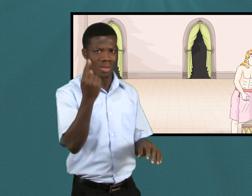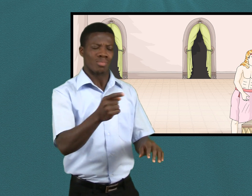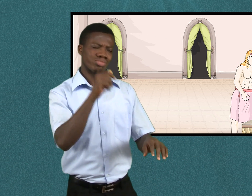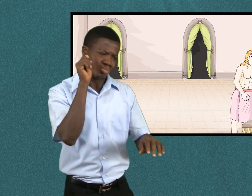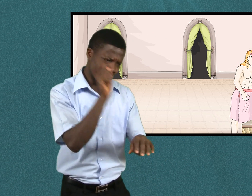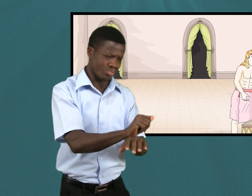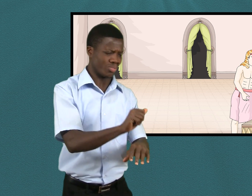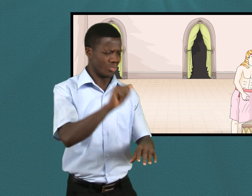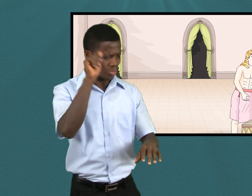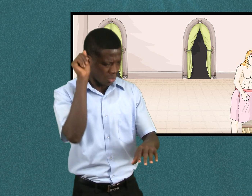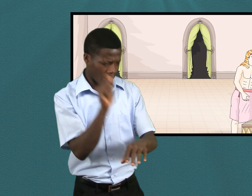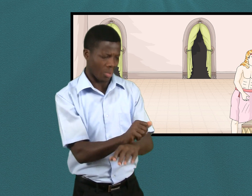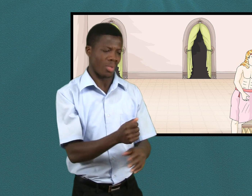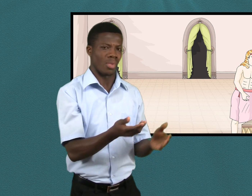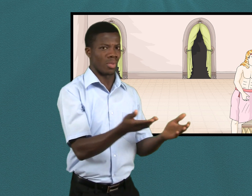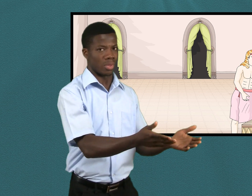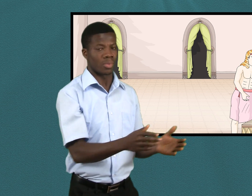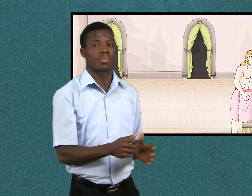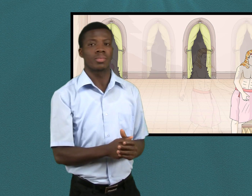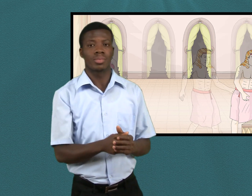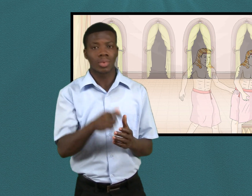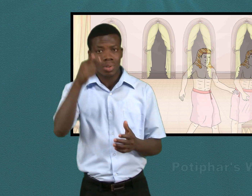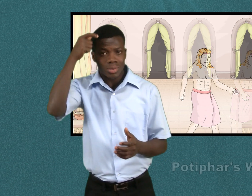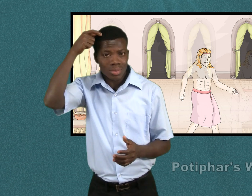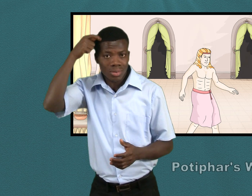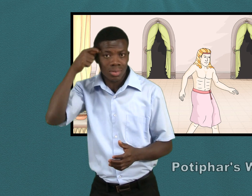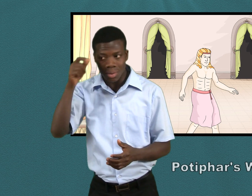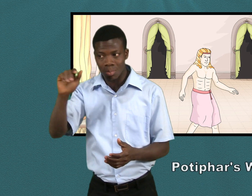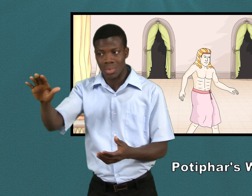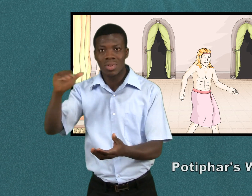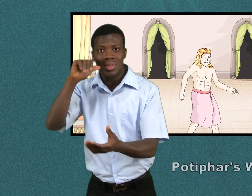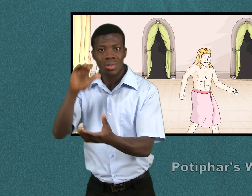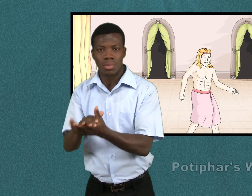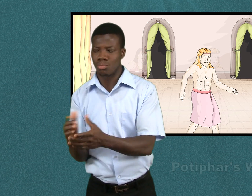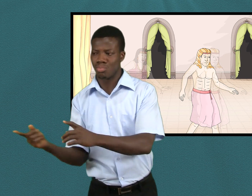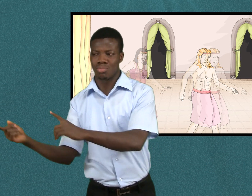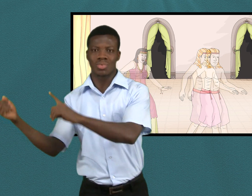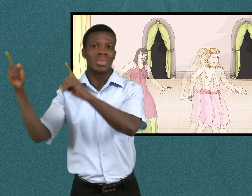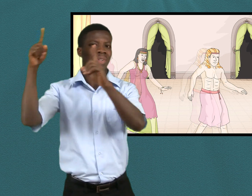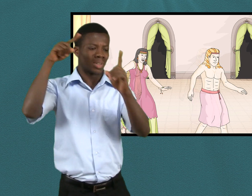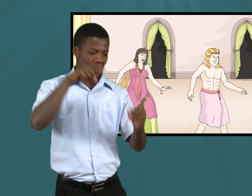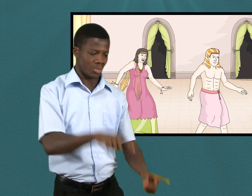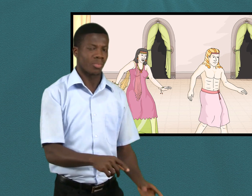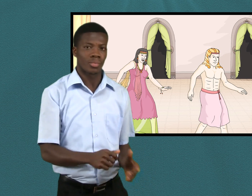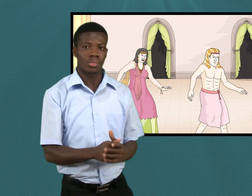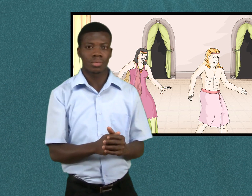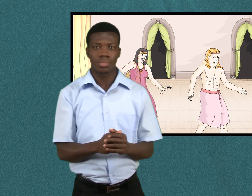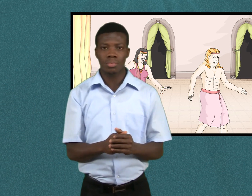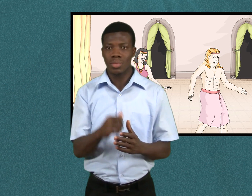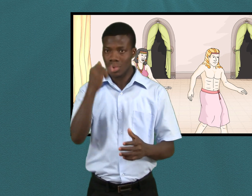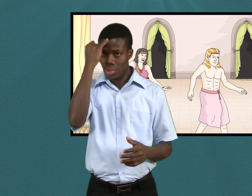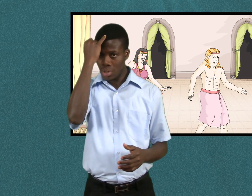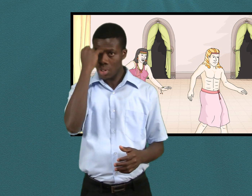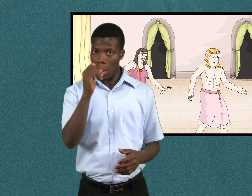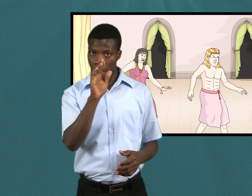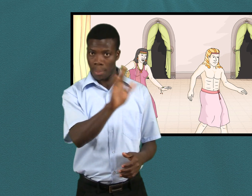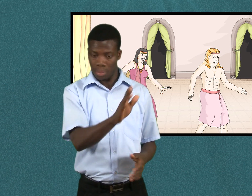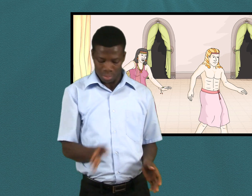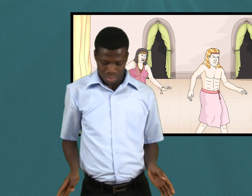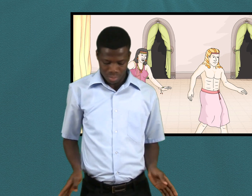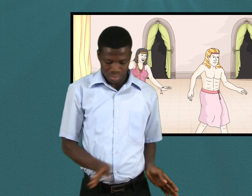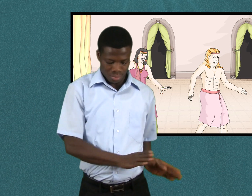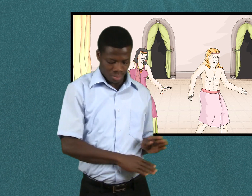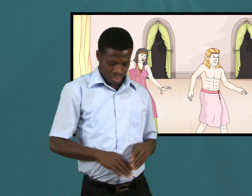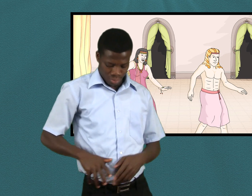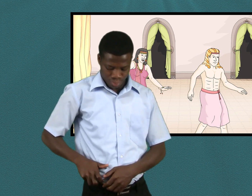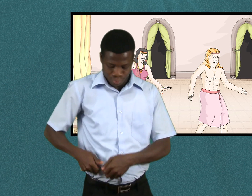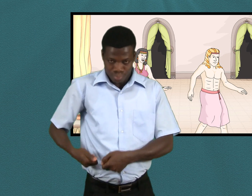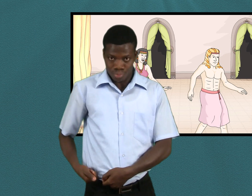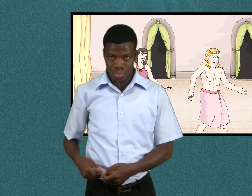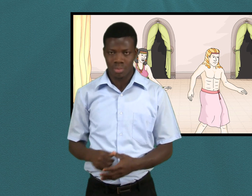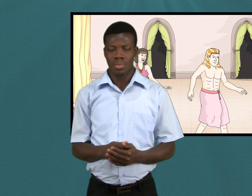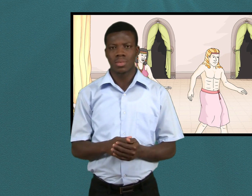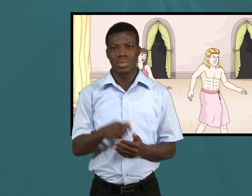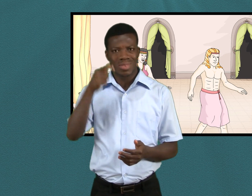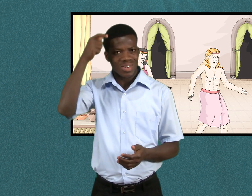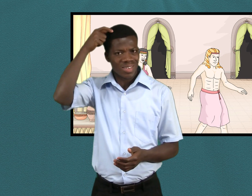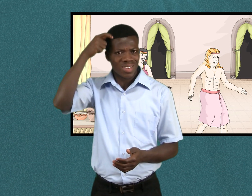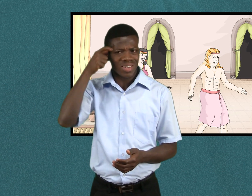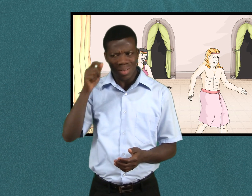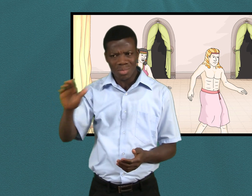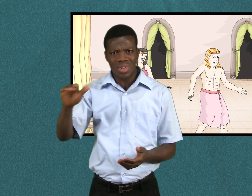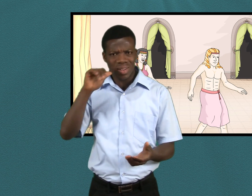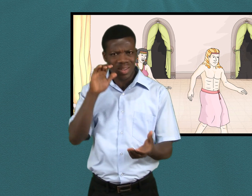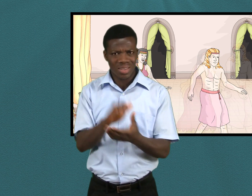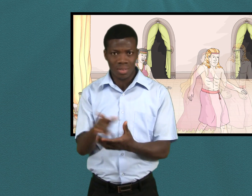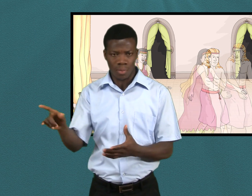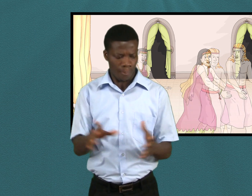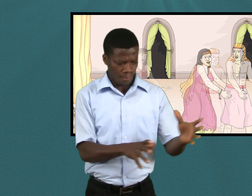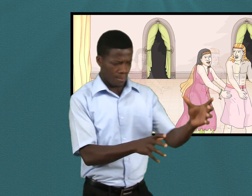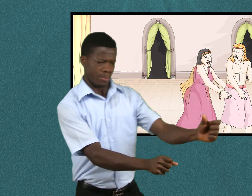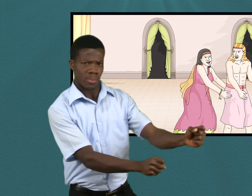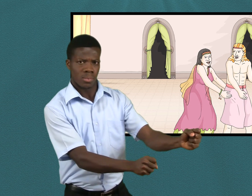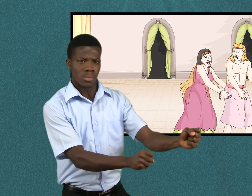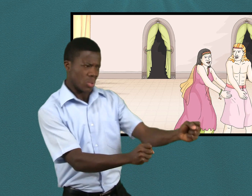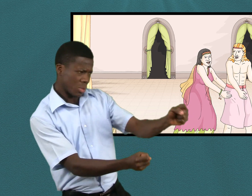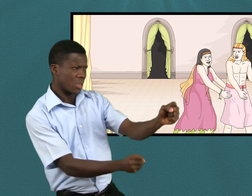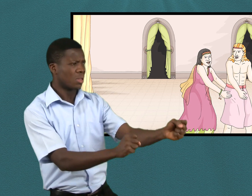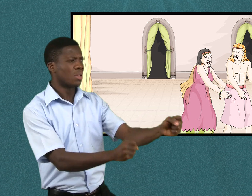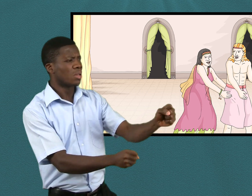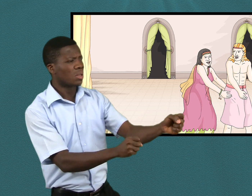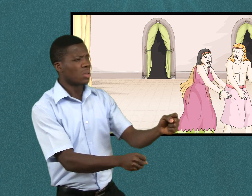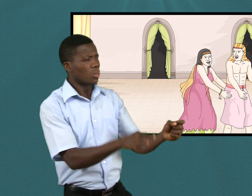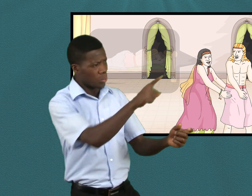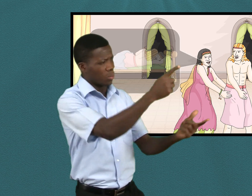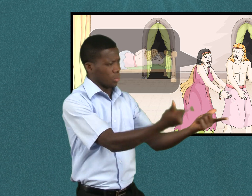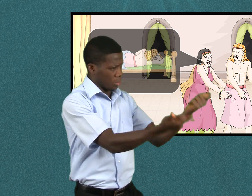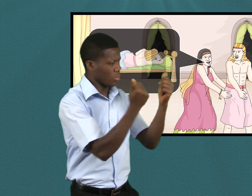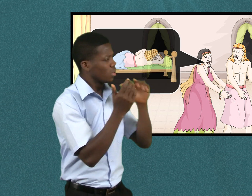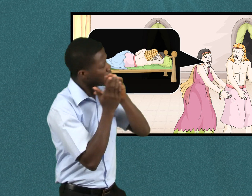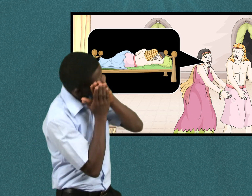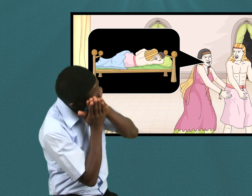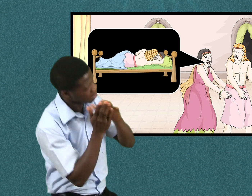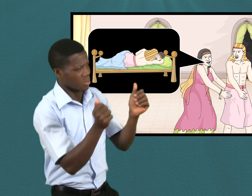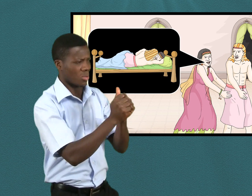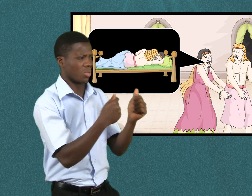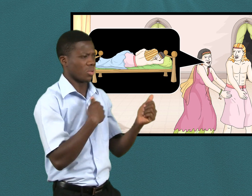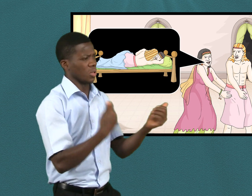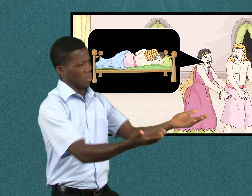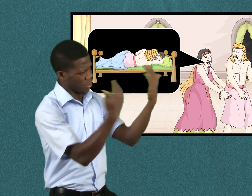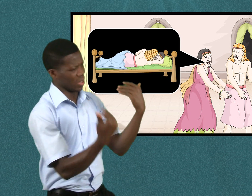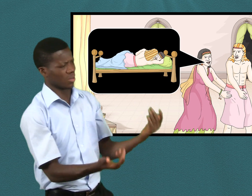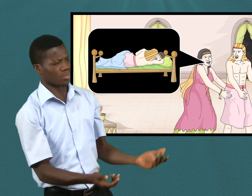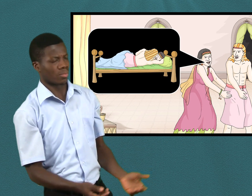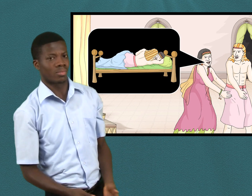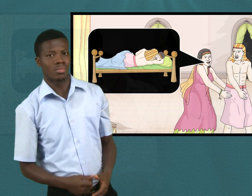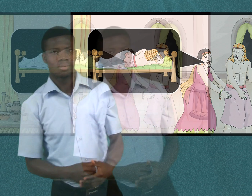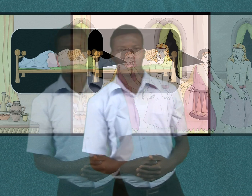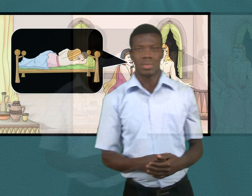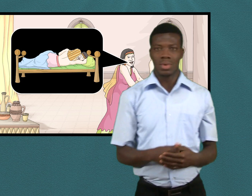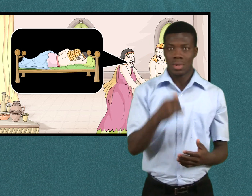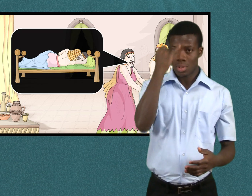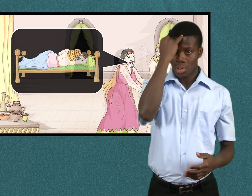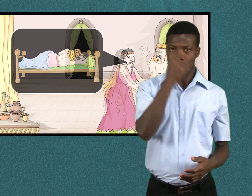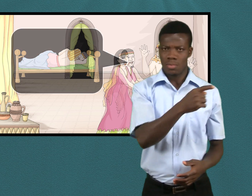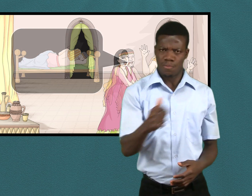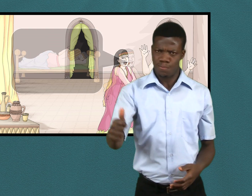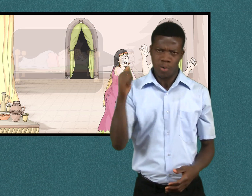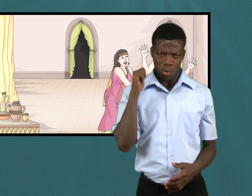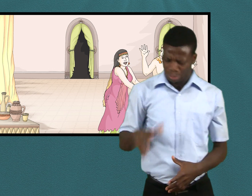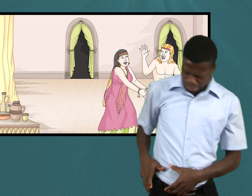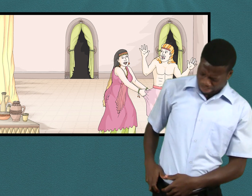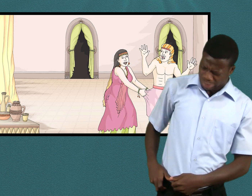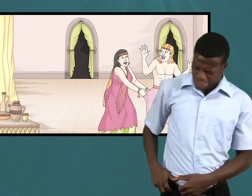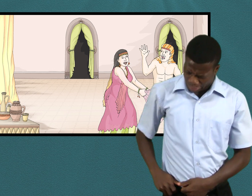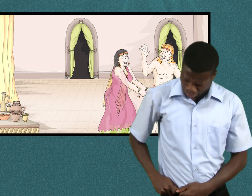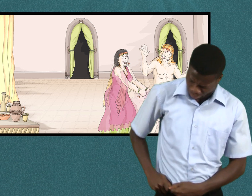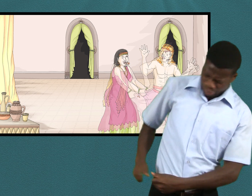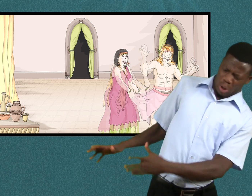She grabbed Joseph by his cloak and said, “Sleep with me!”